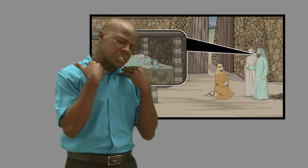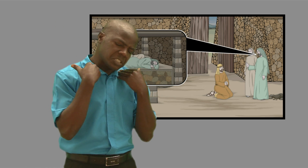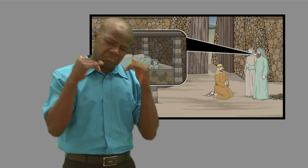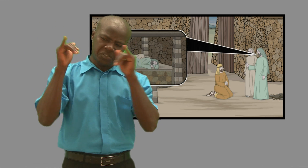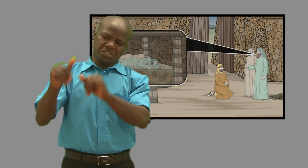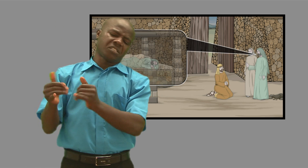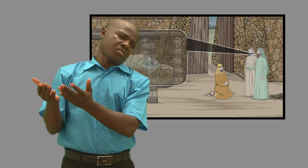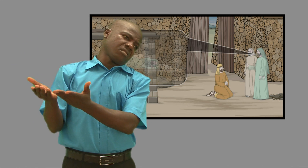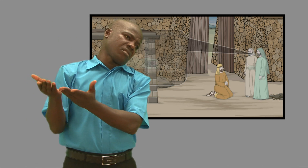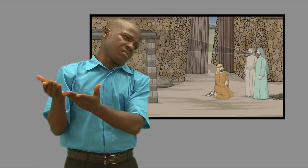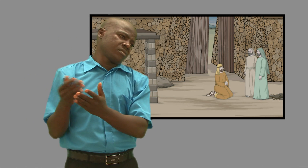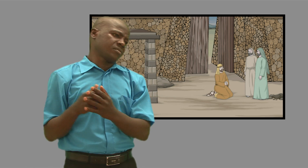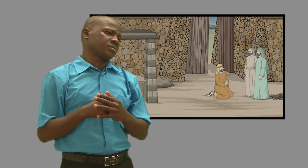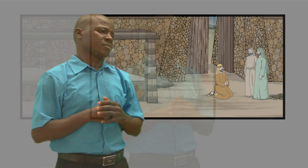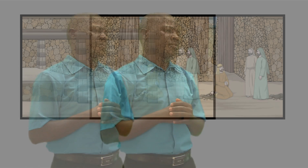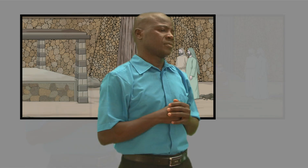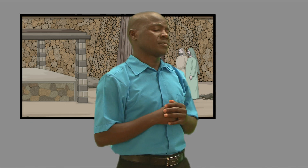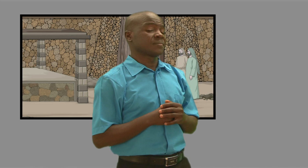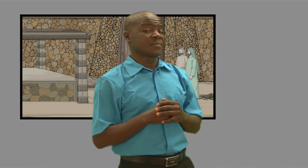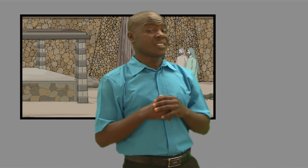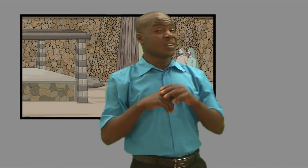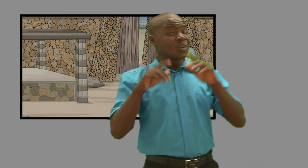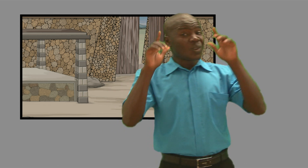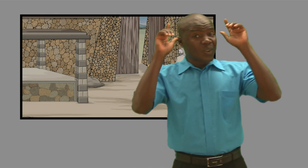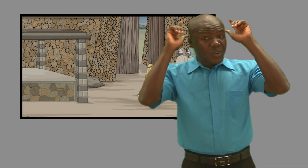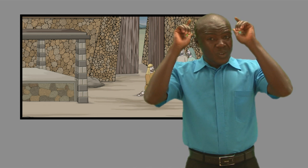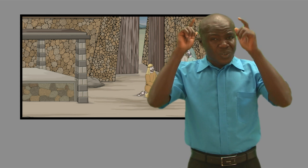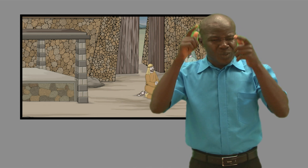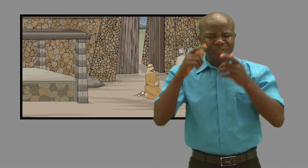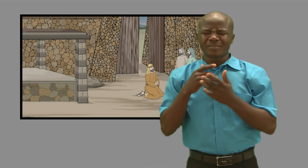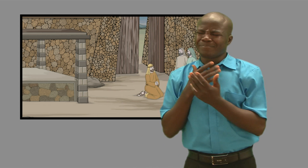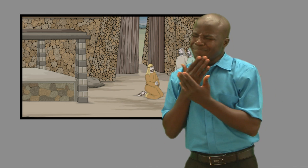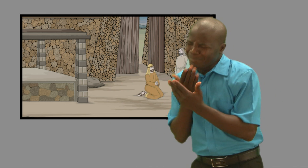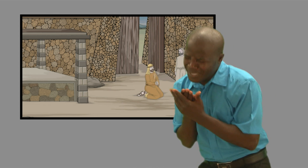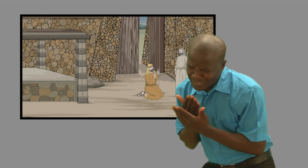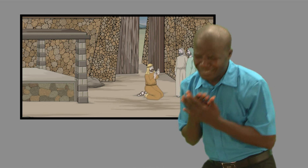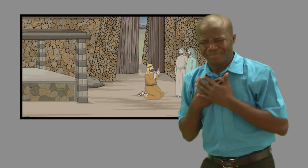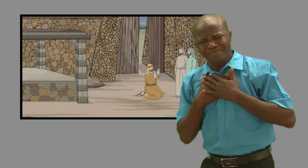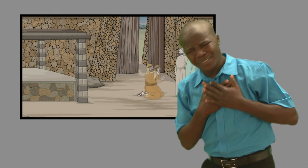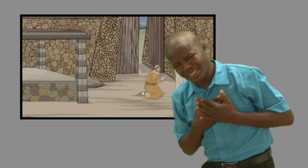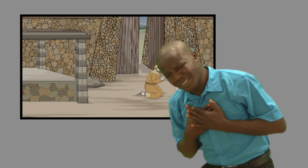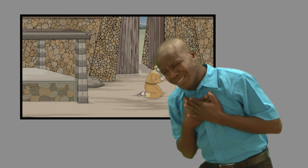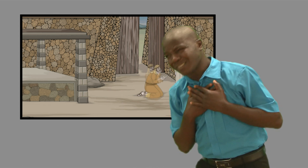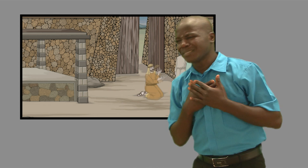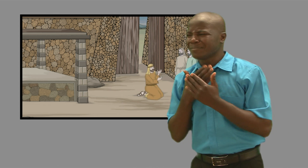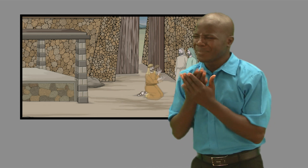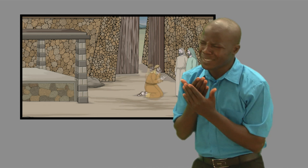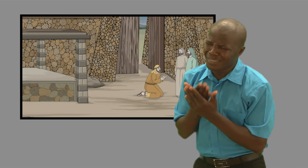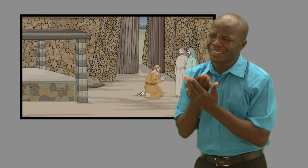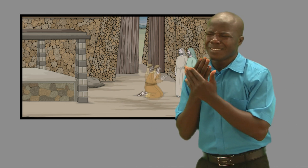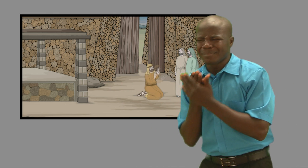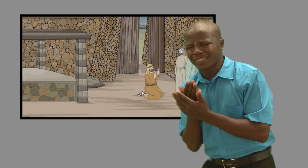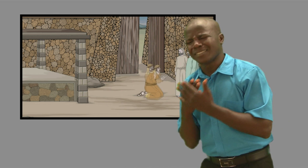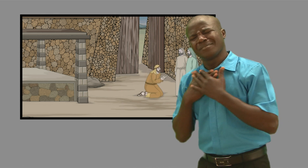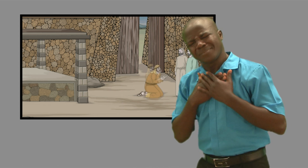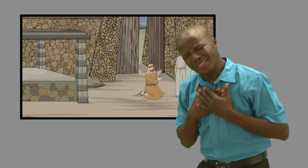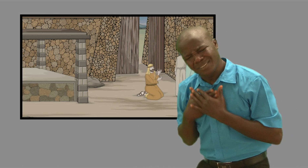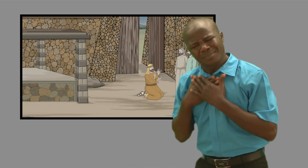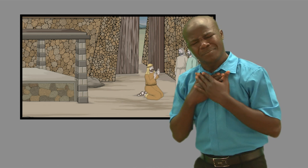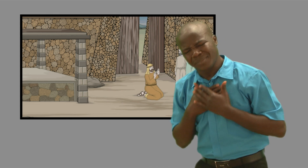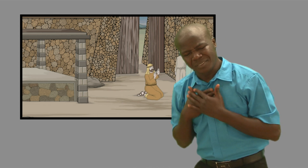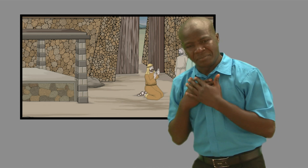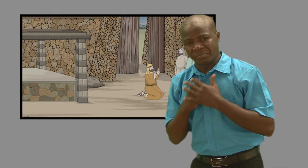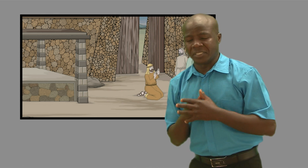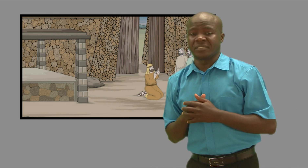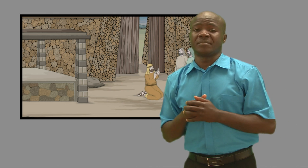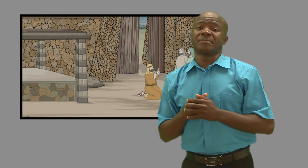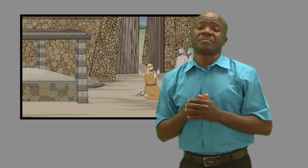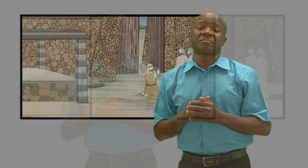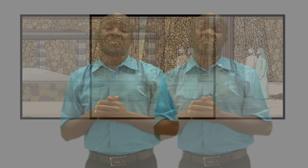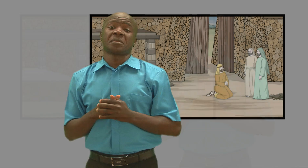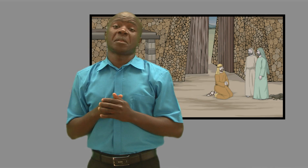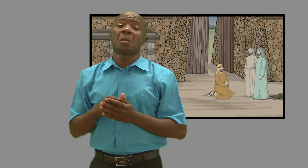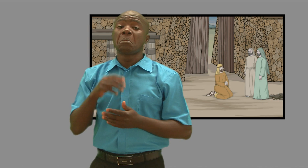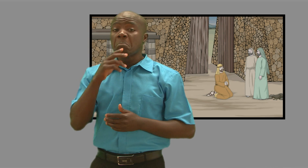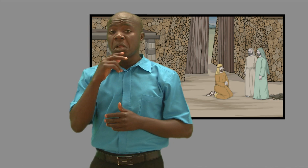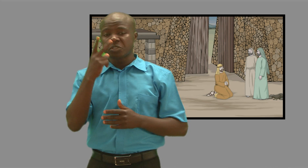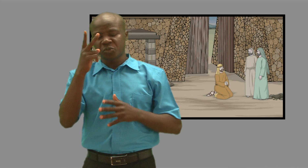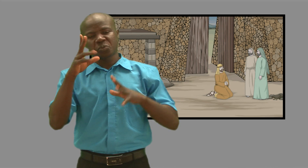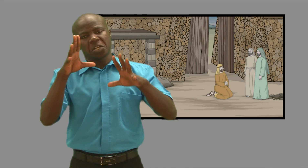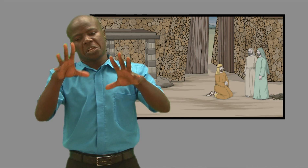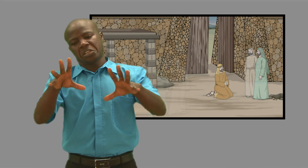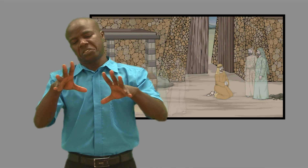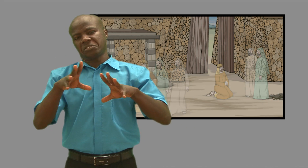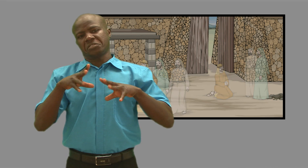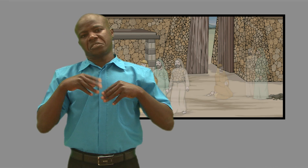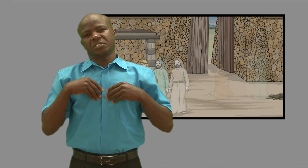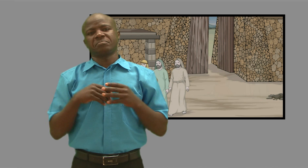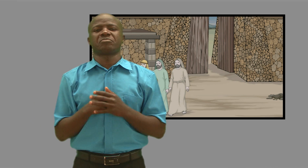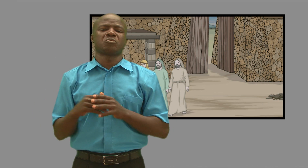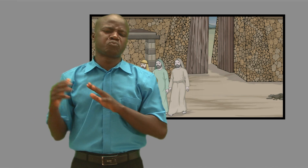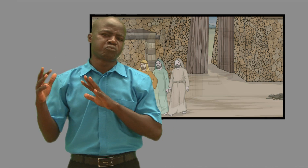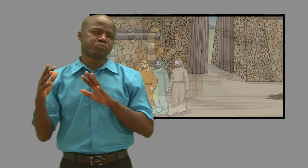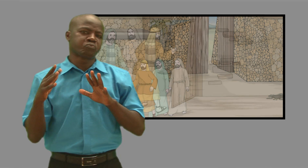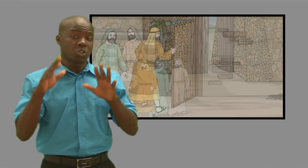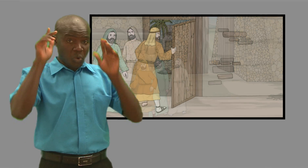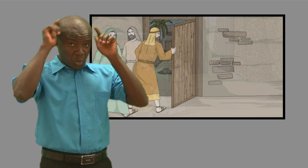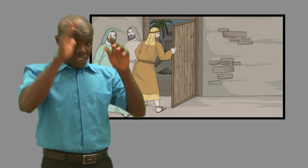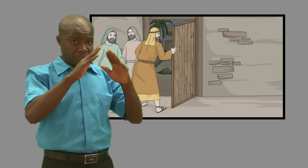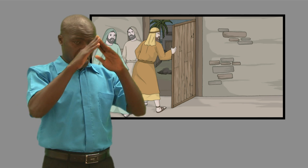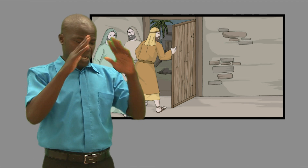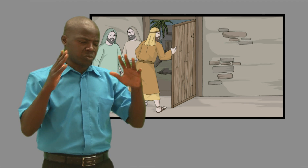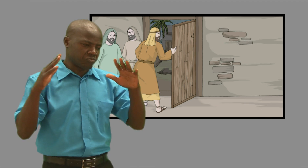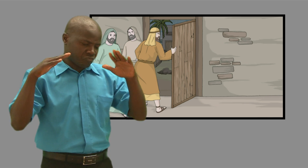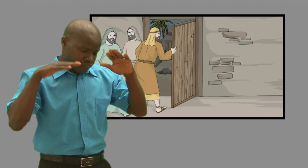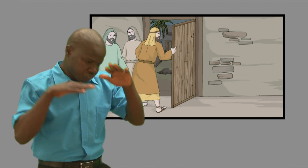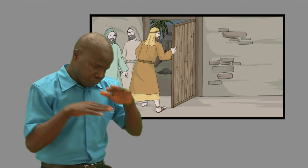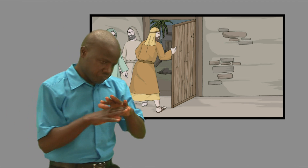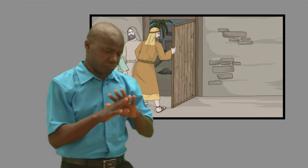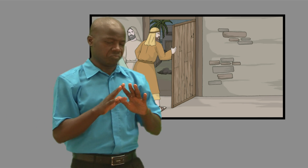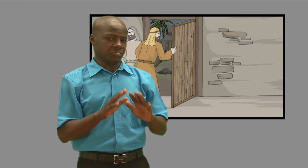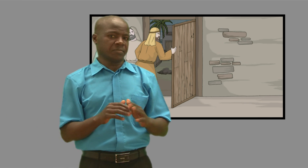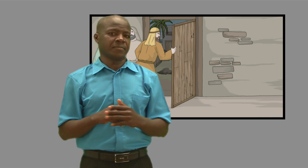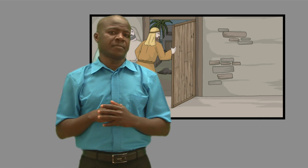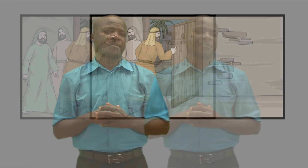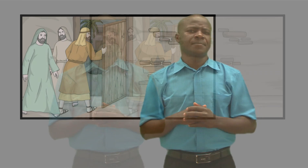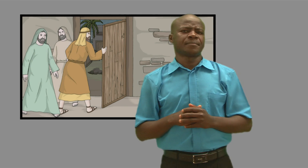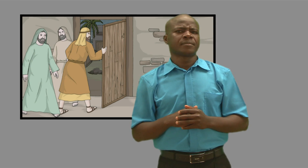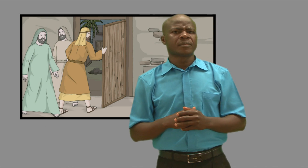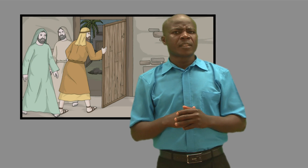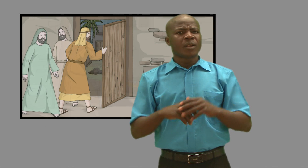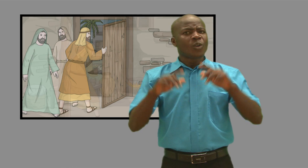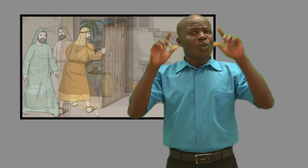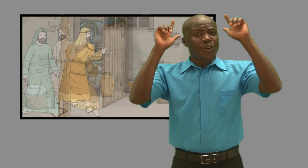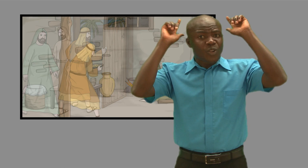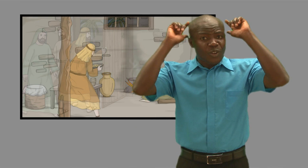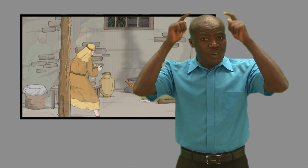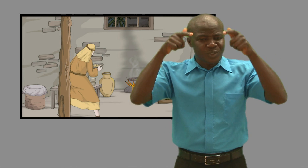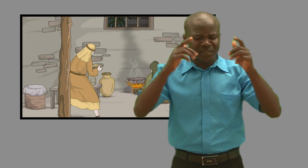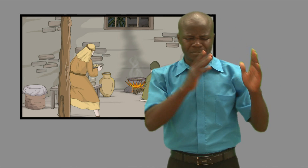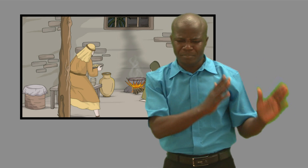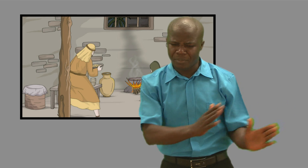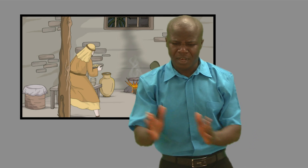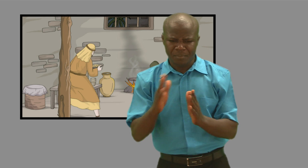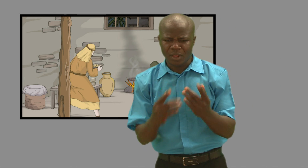But Lot insisted so strongly that they followed him into his house.